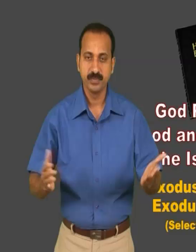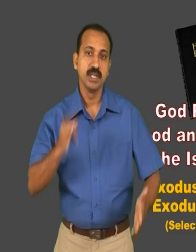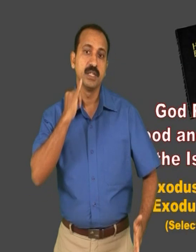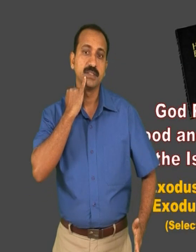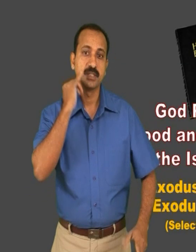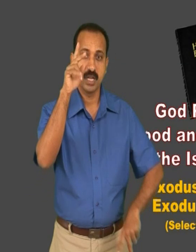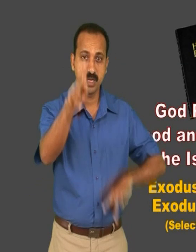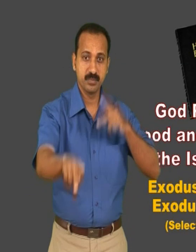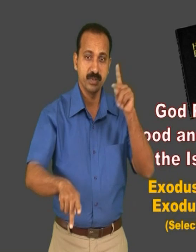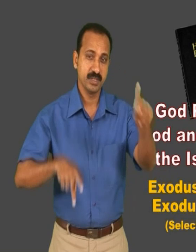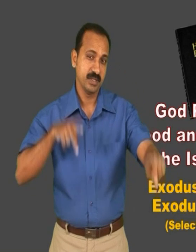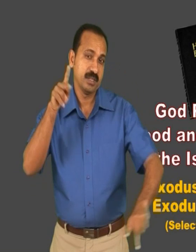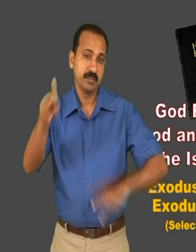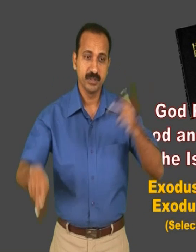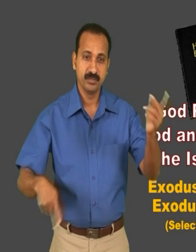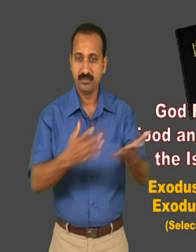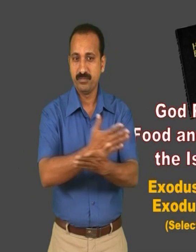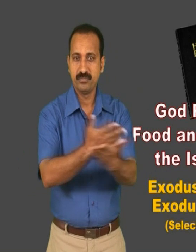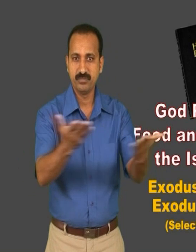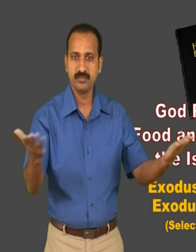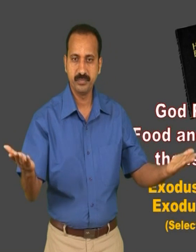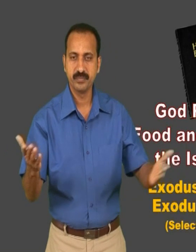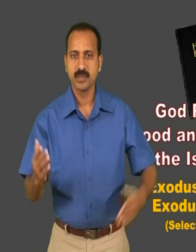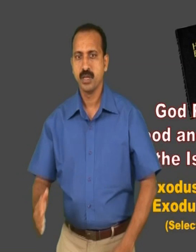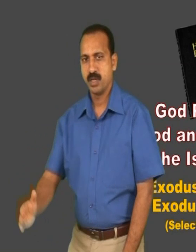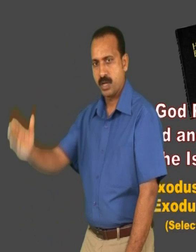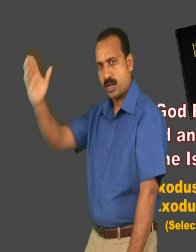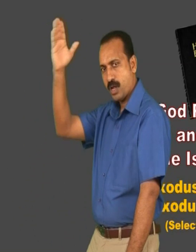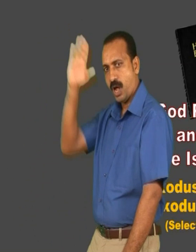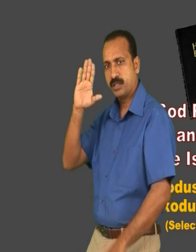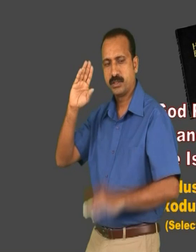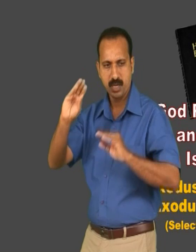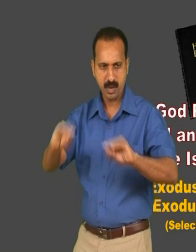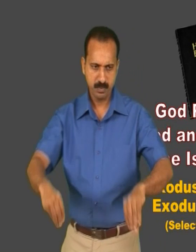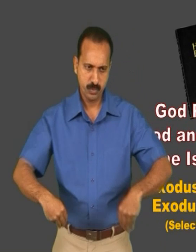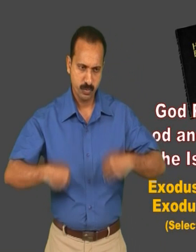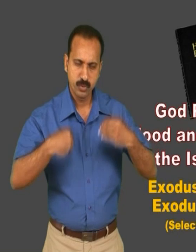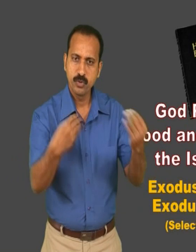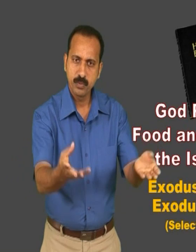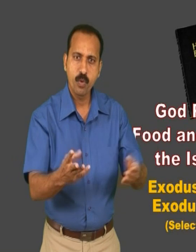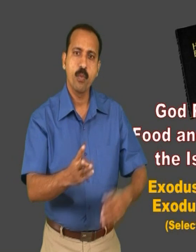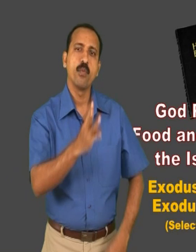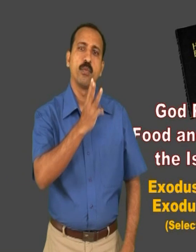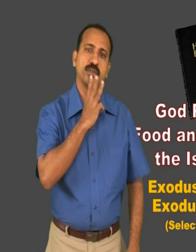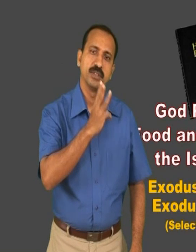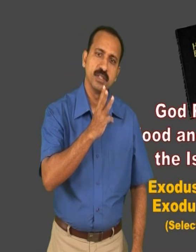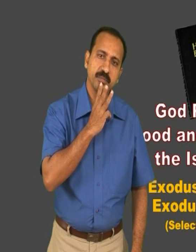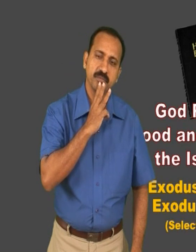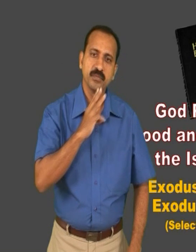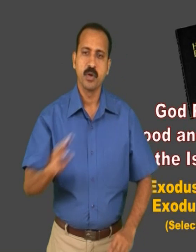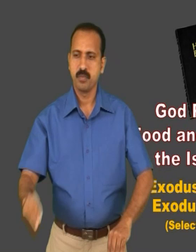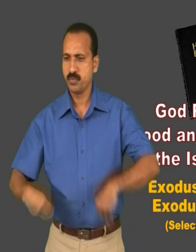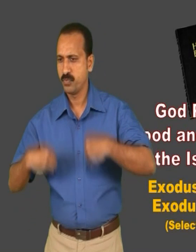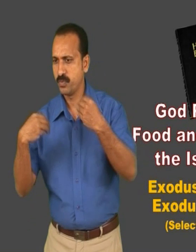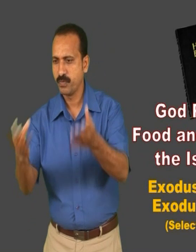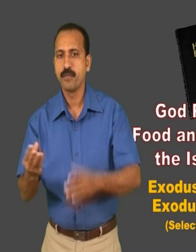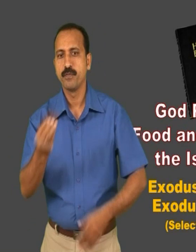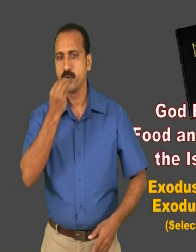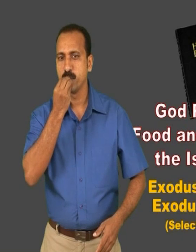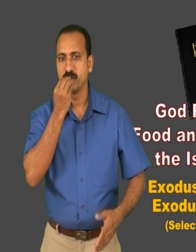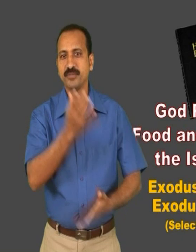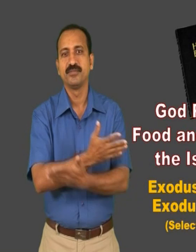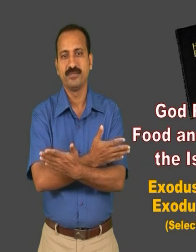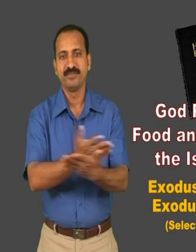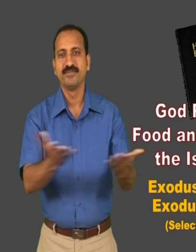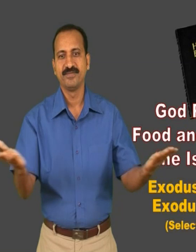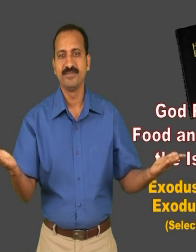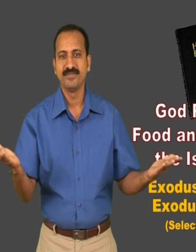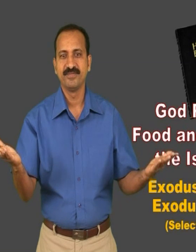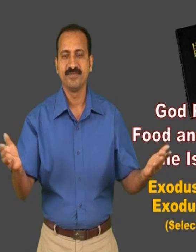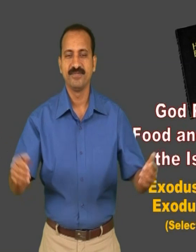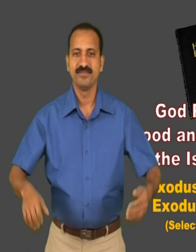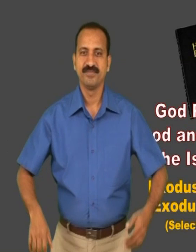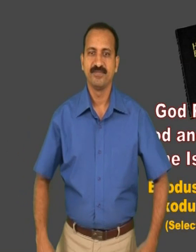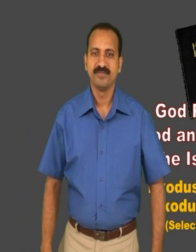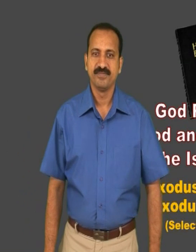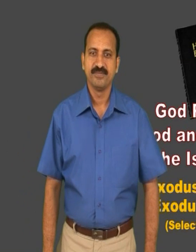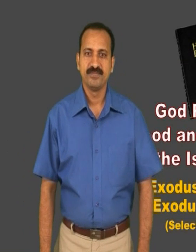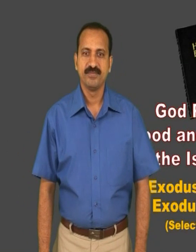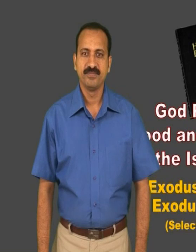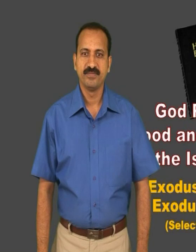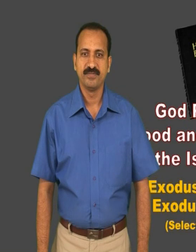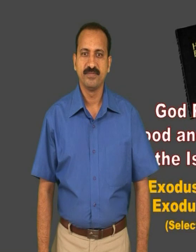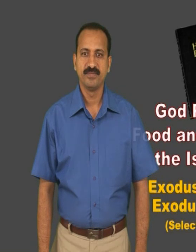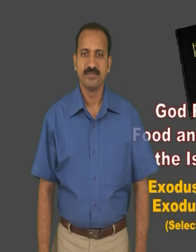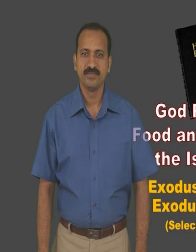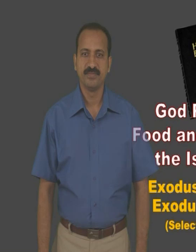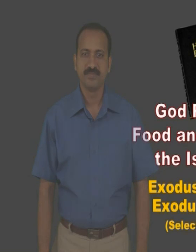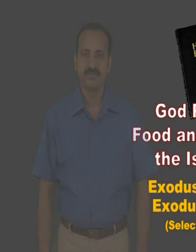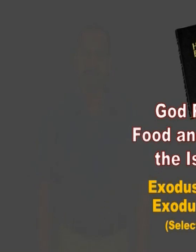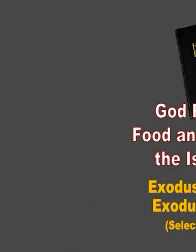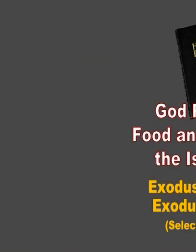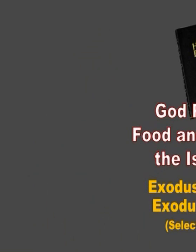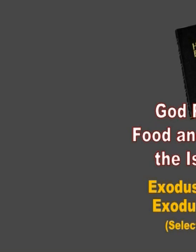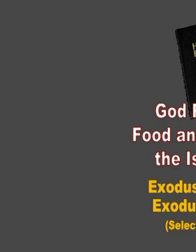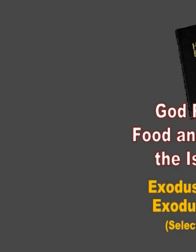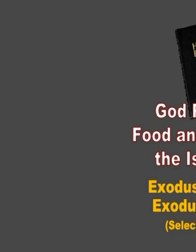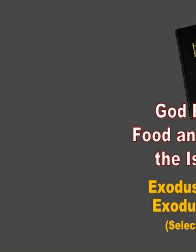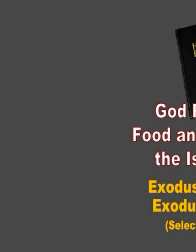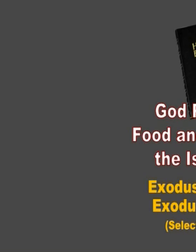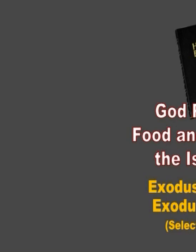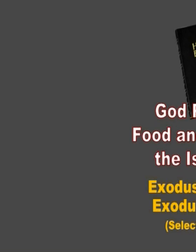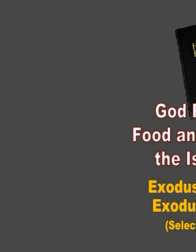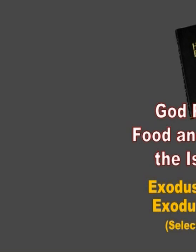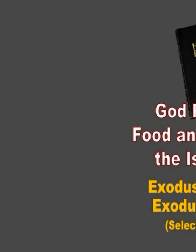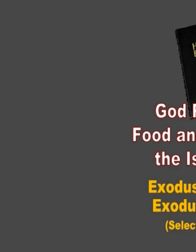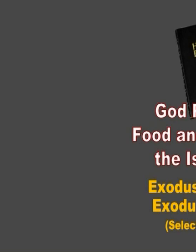God provides food and water to the Israelites